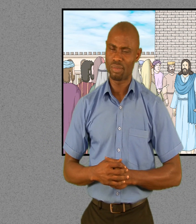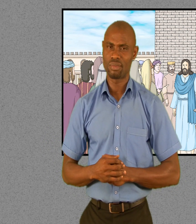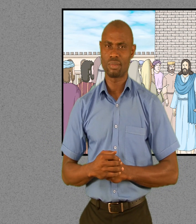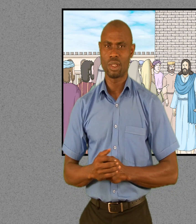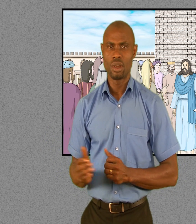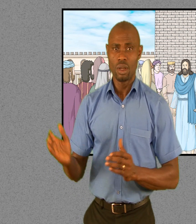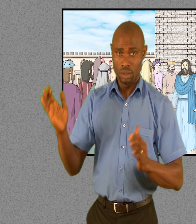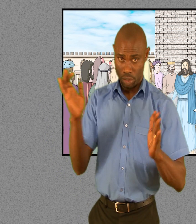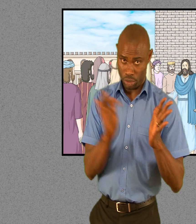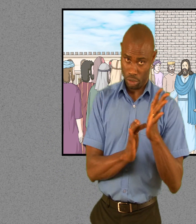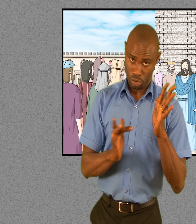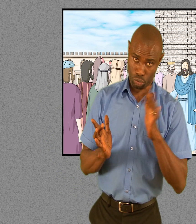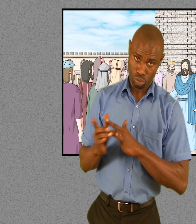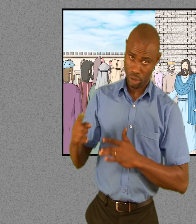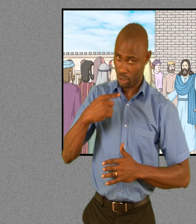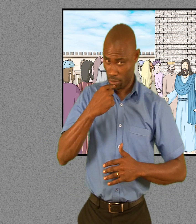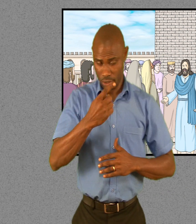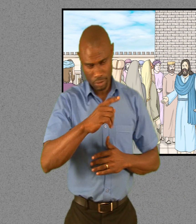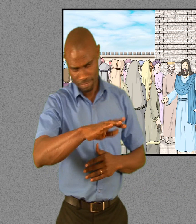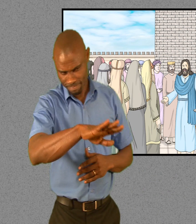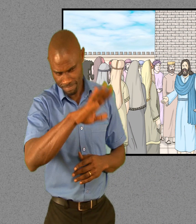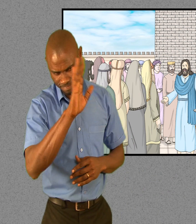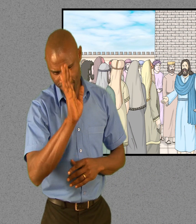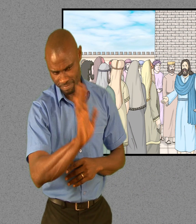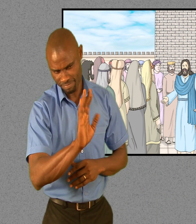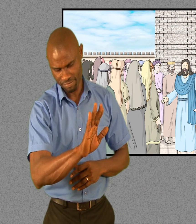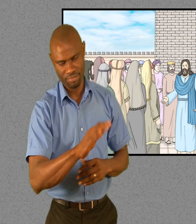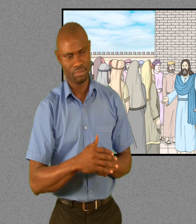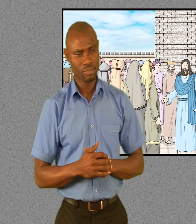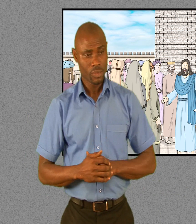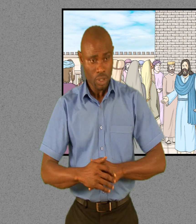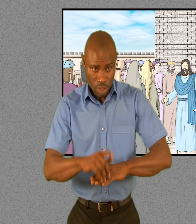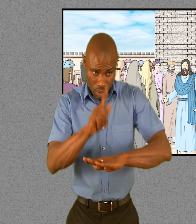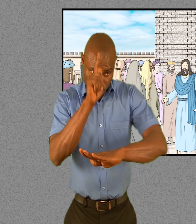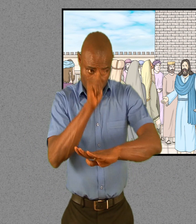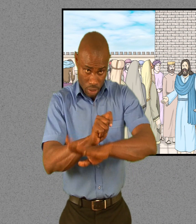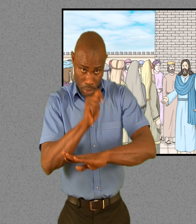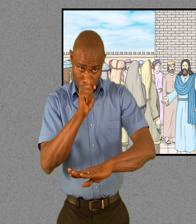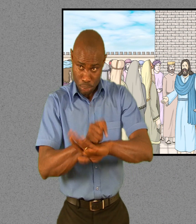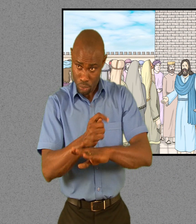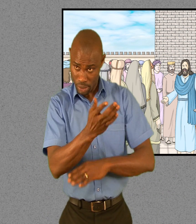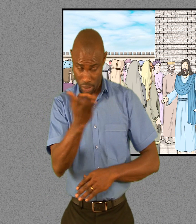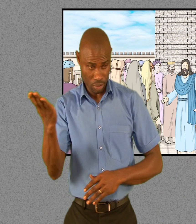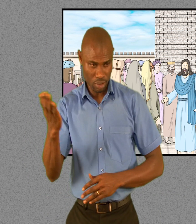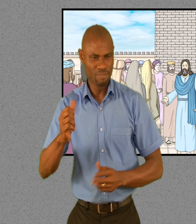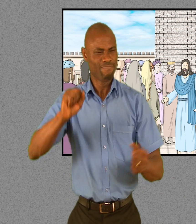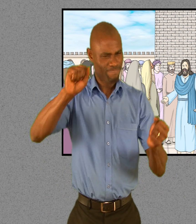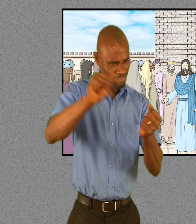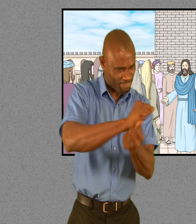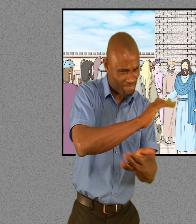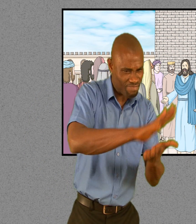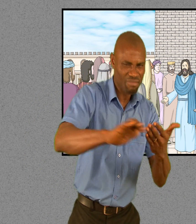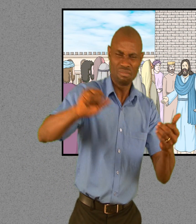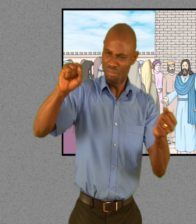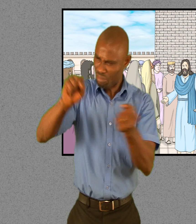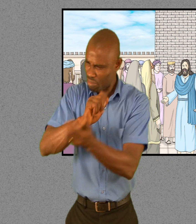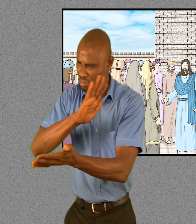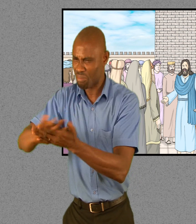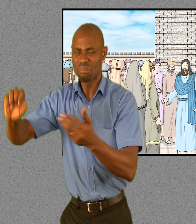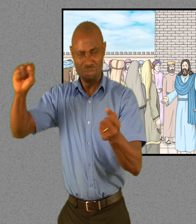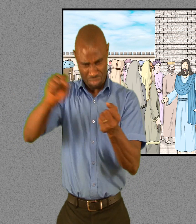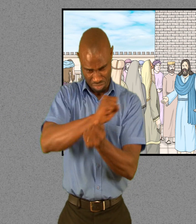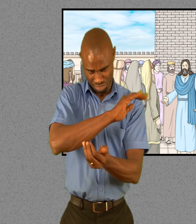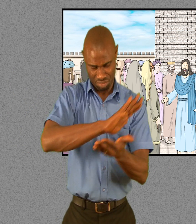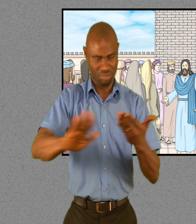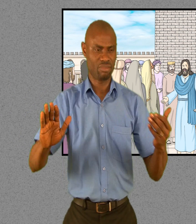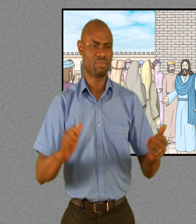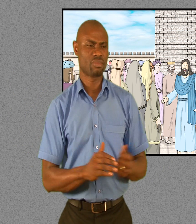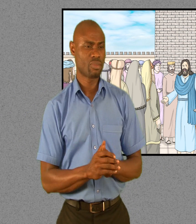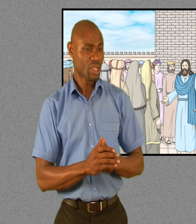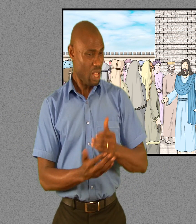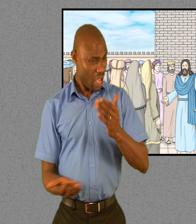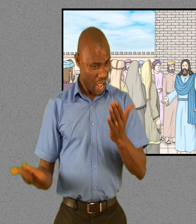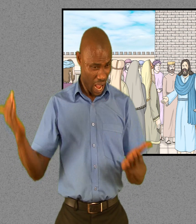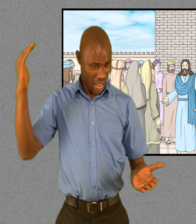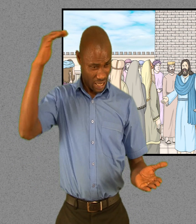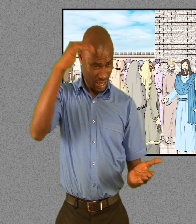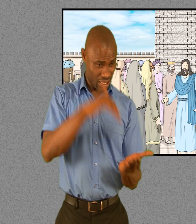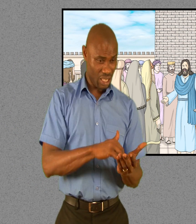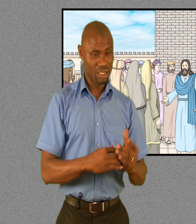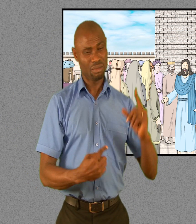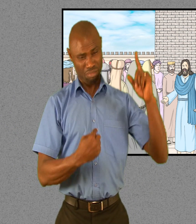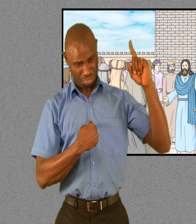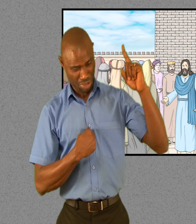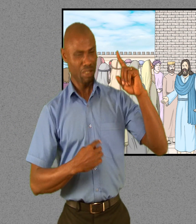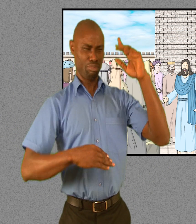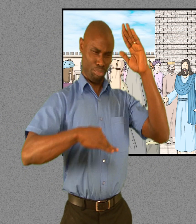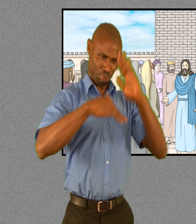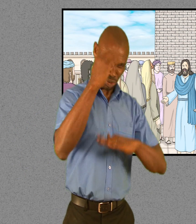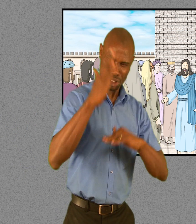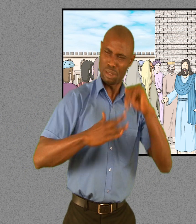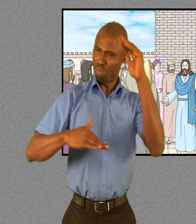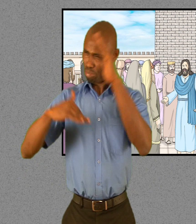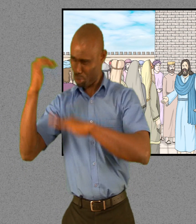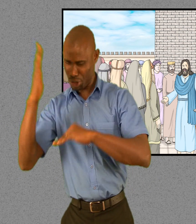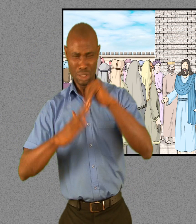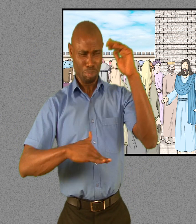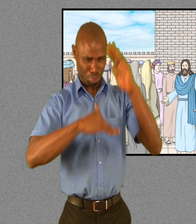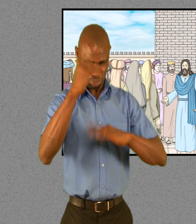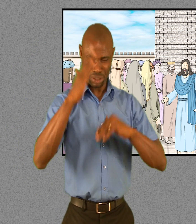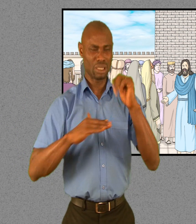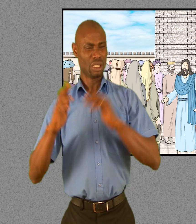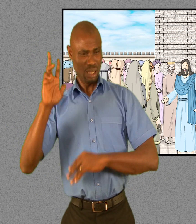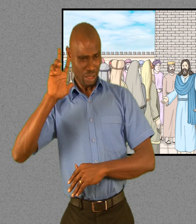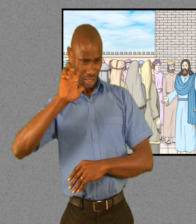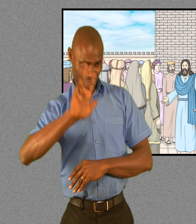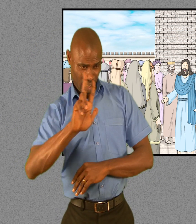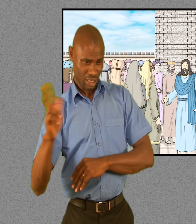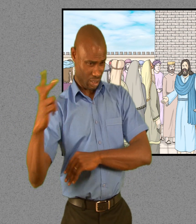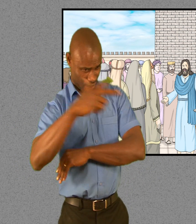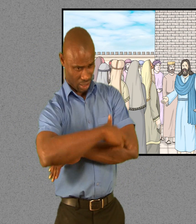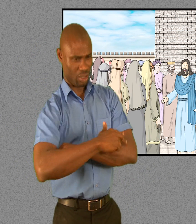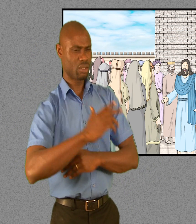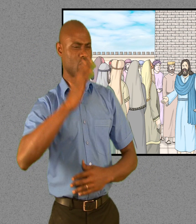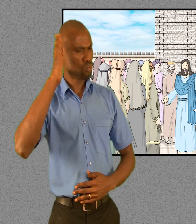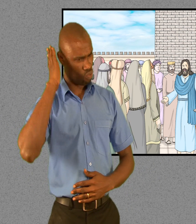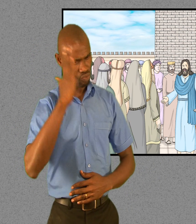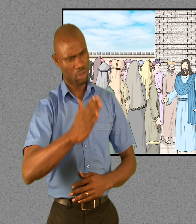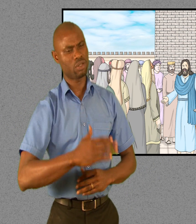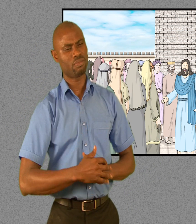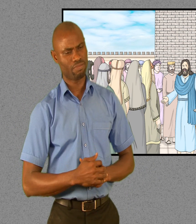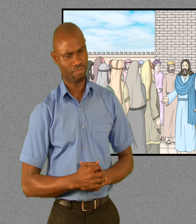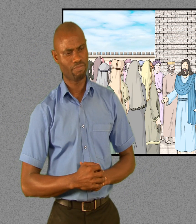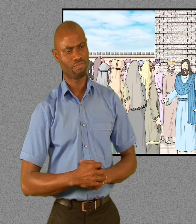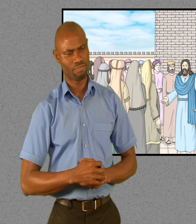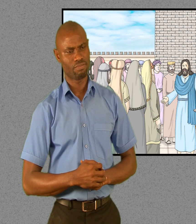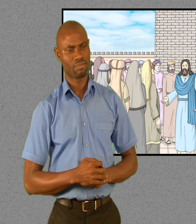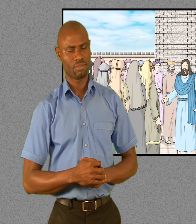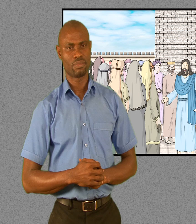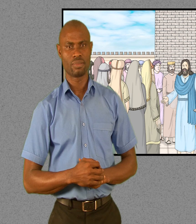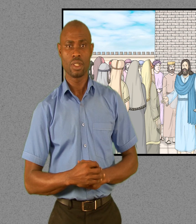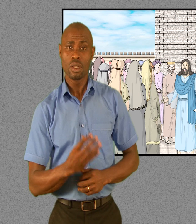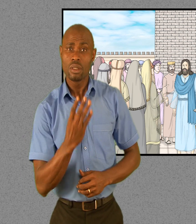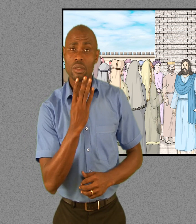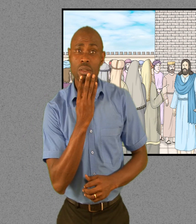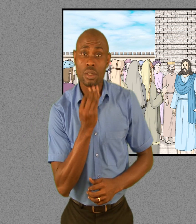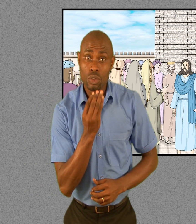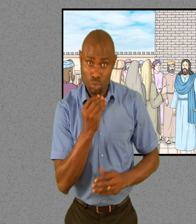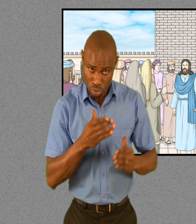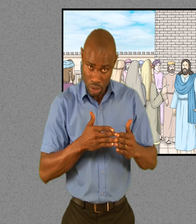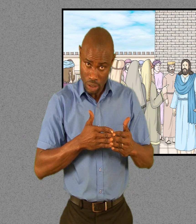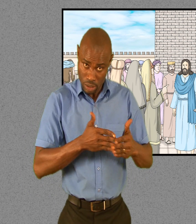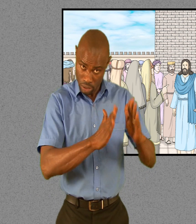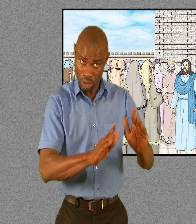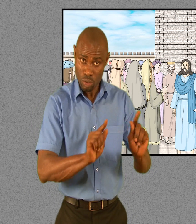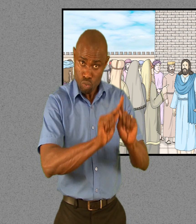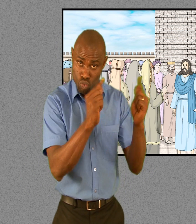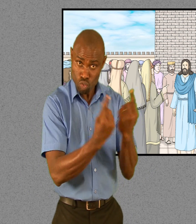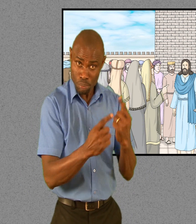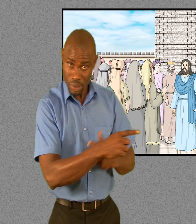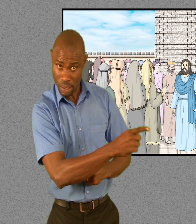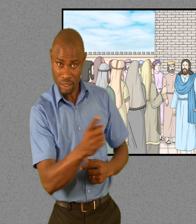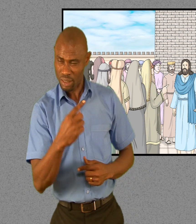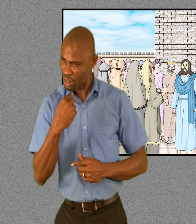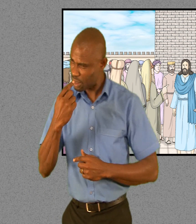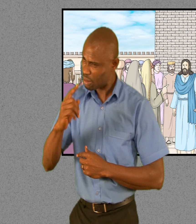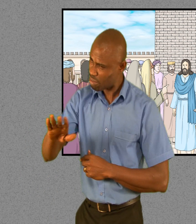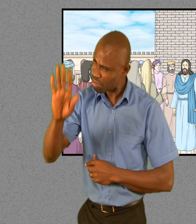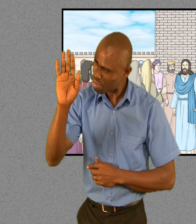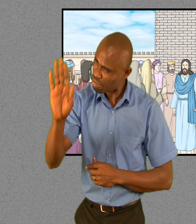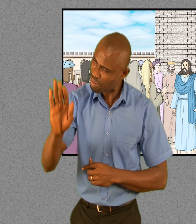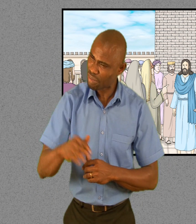Jesus answered, “Destroy this temple, and in three days I will raise it up again.”